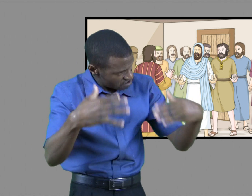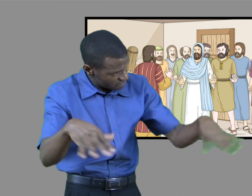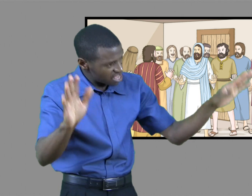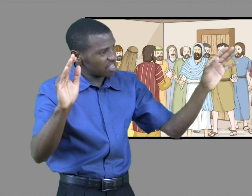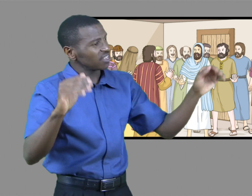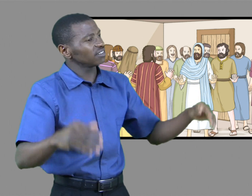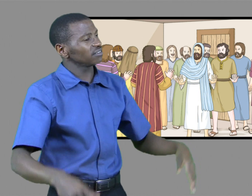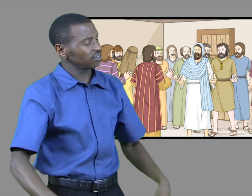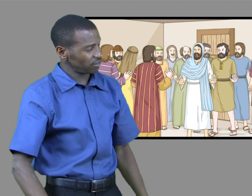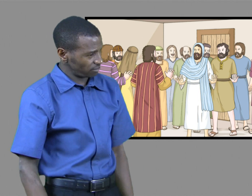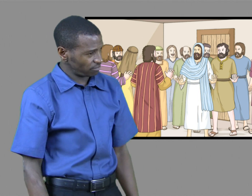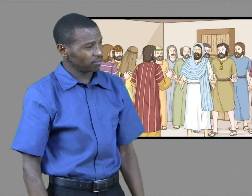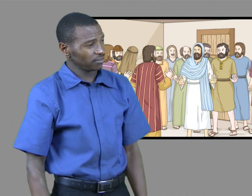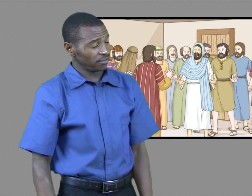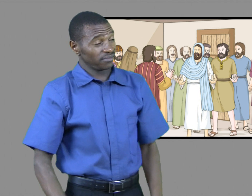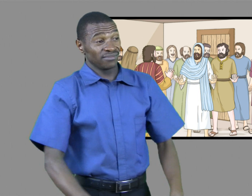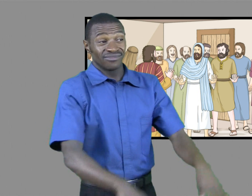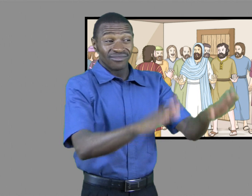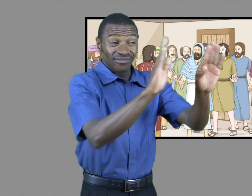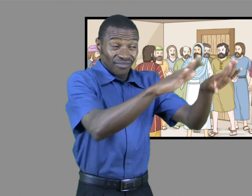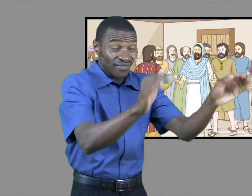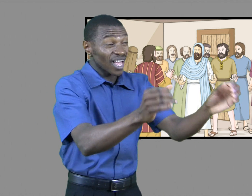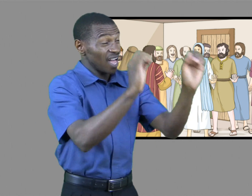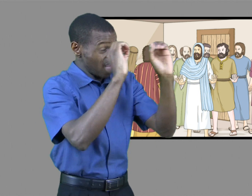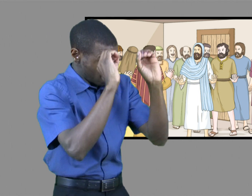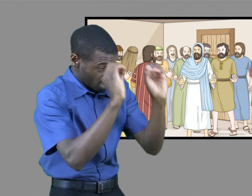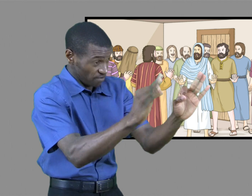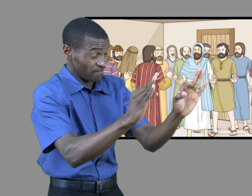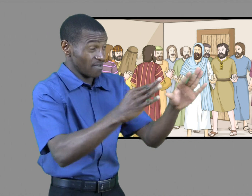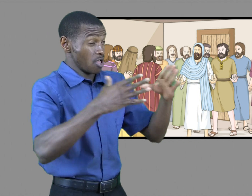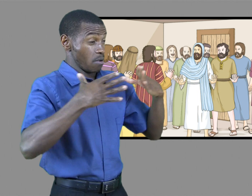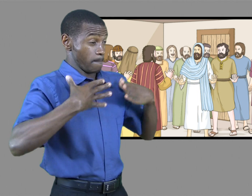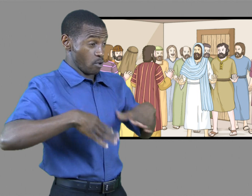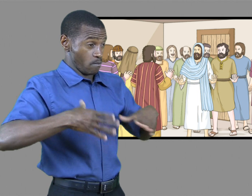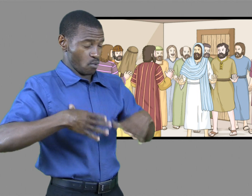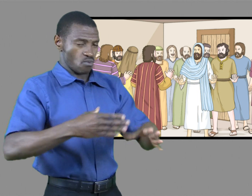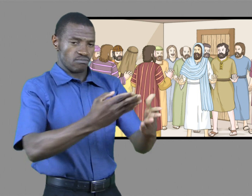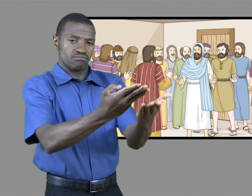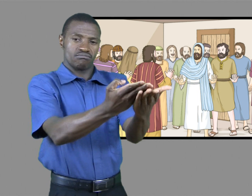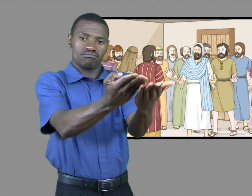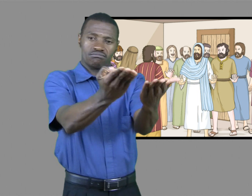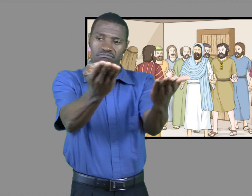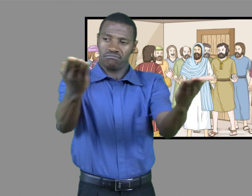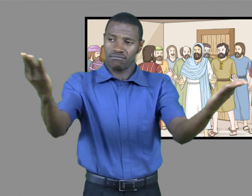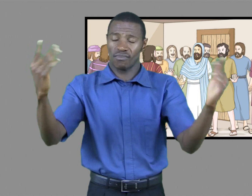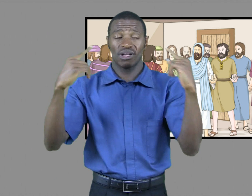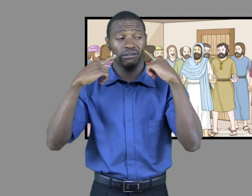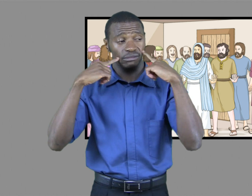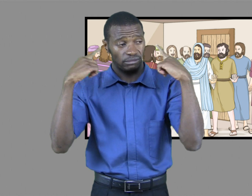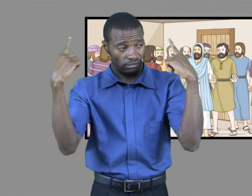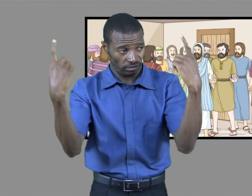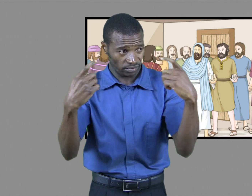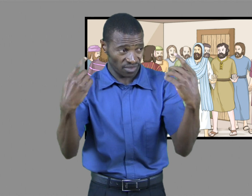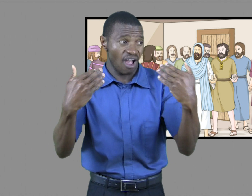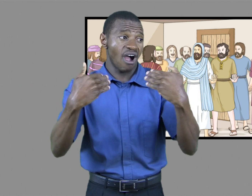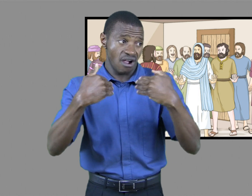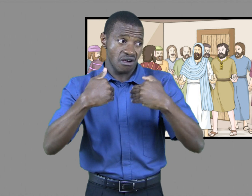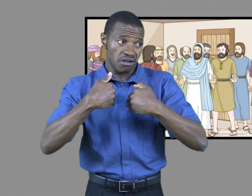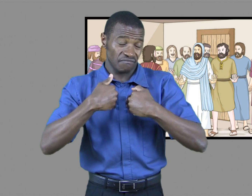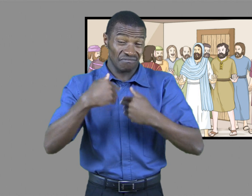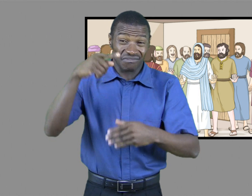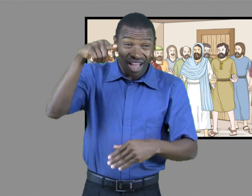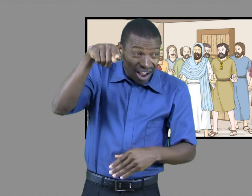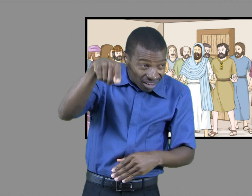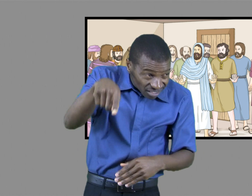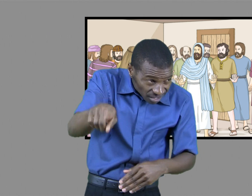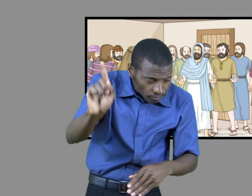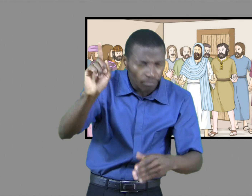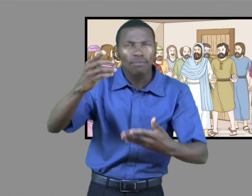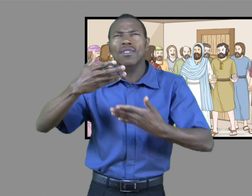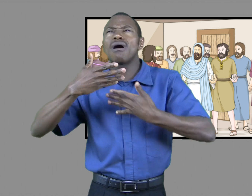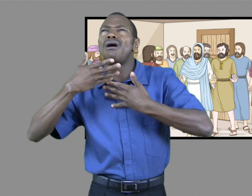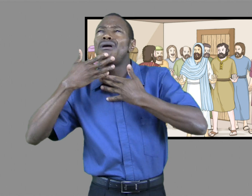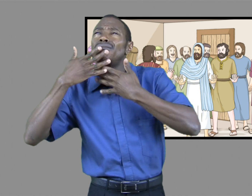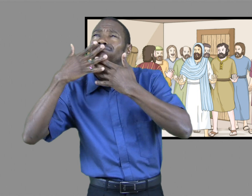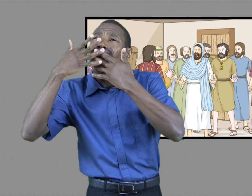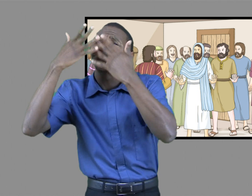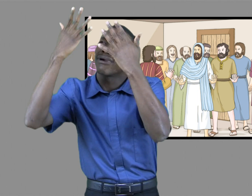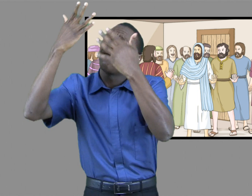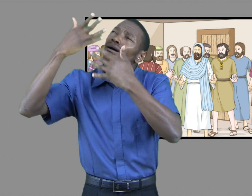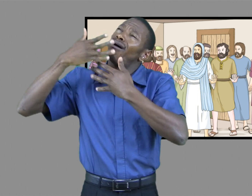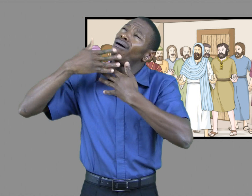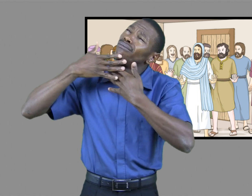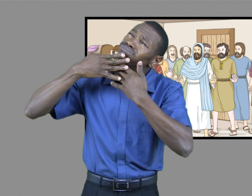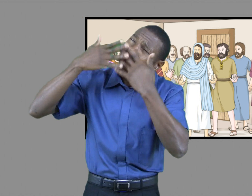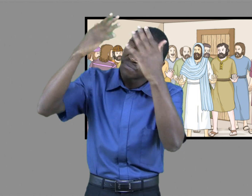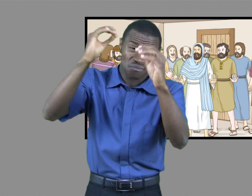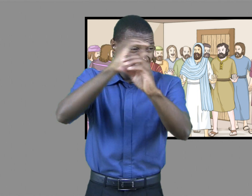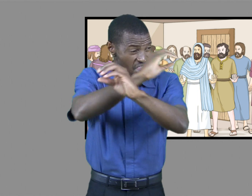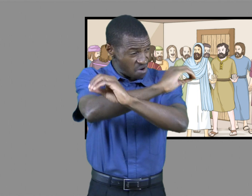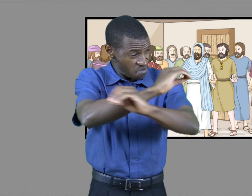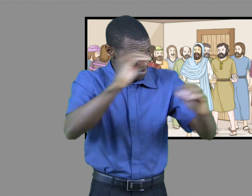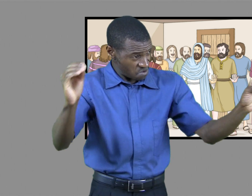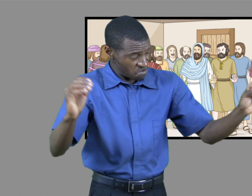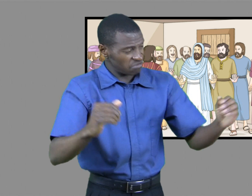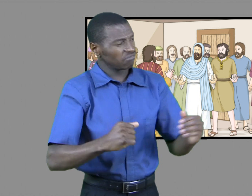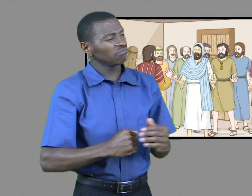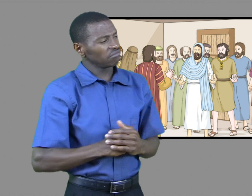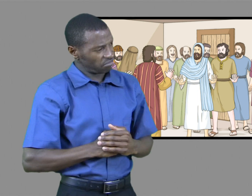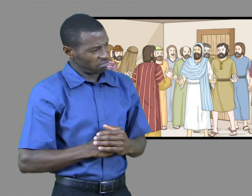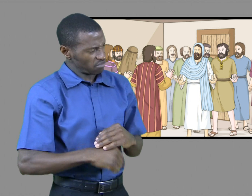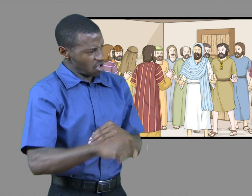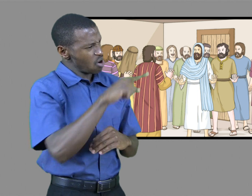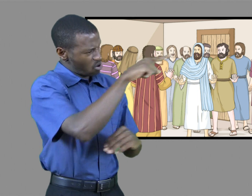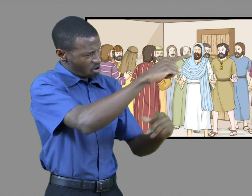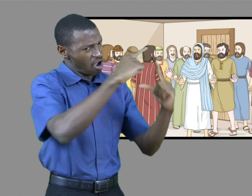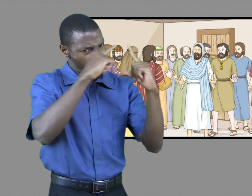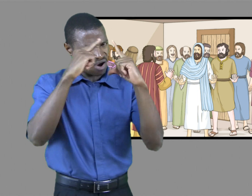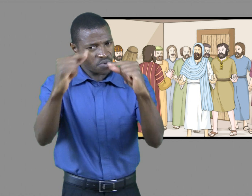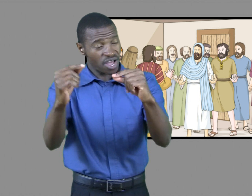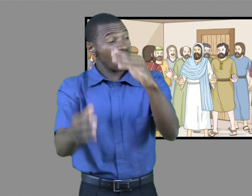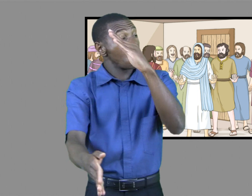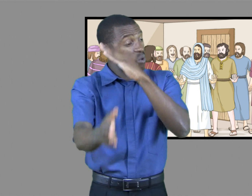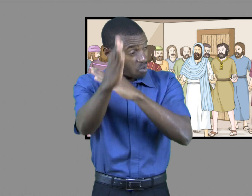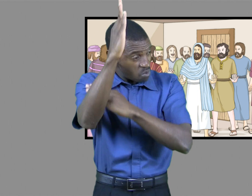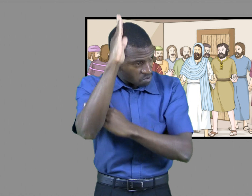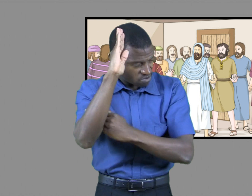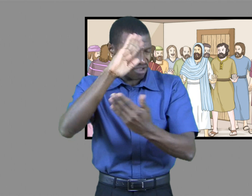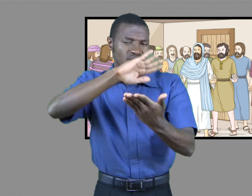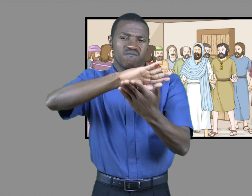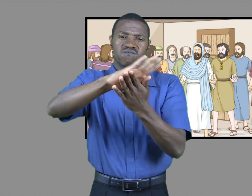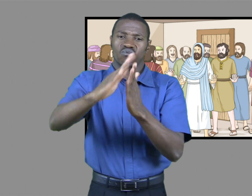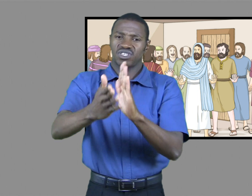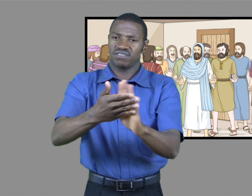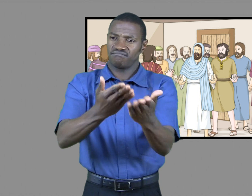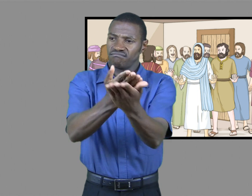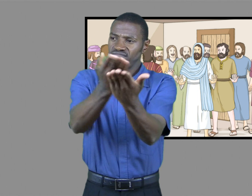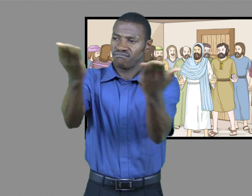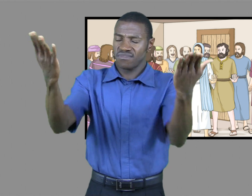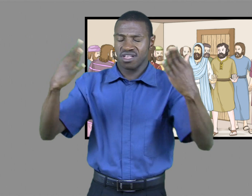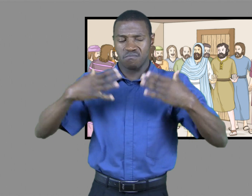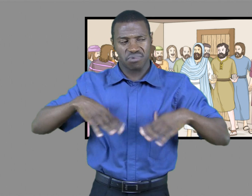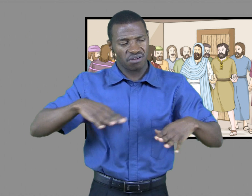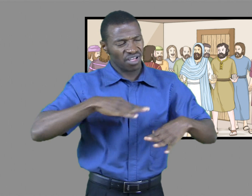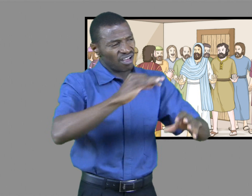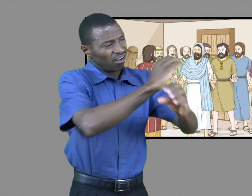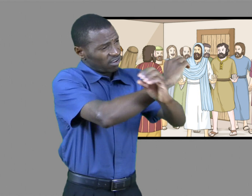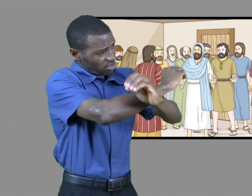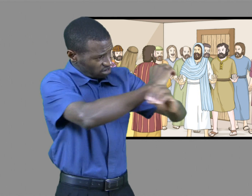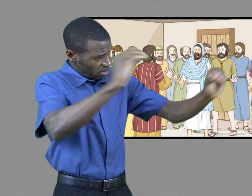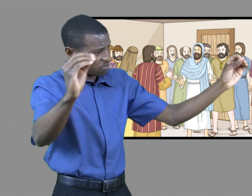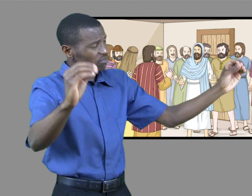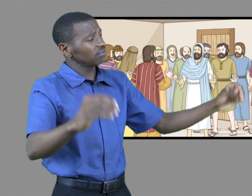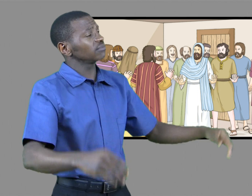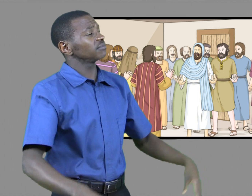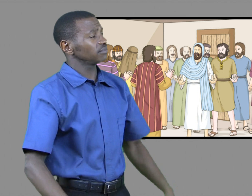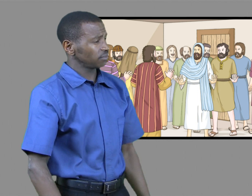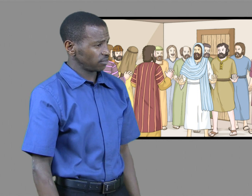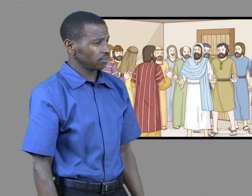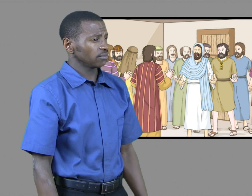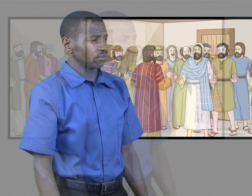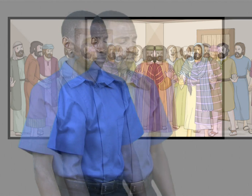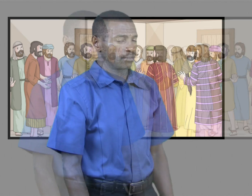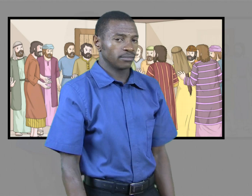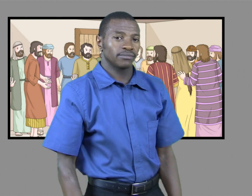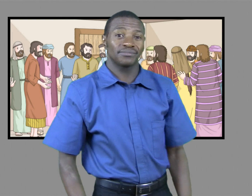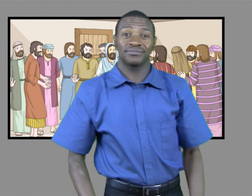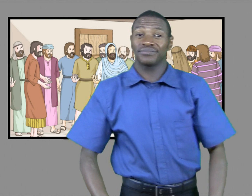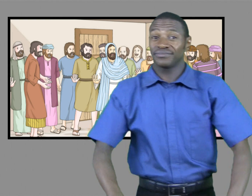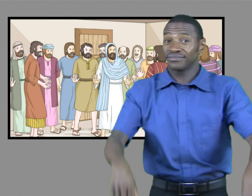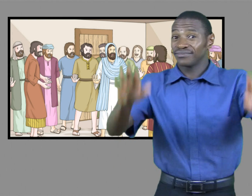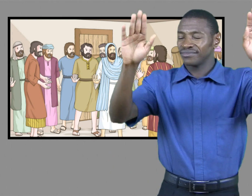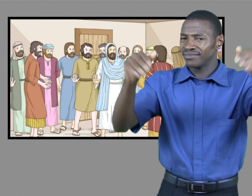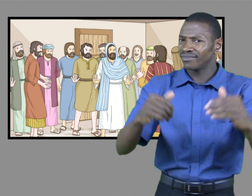if you withhold forgiveness from anyone, it is withheld.”